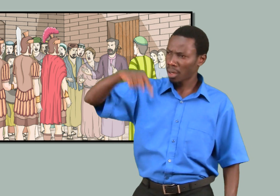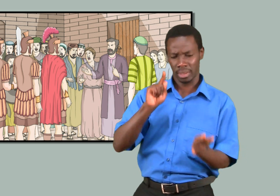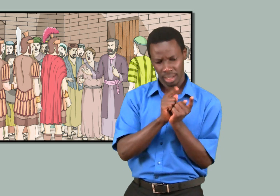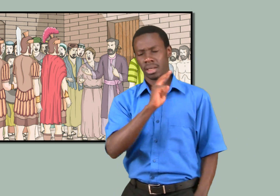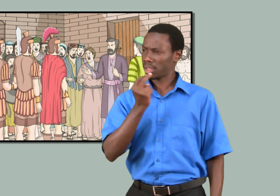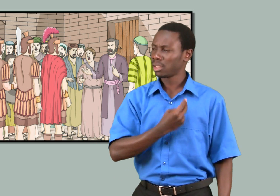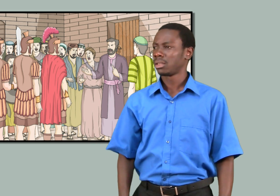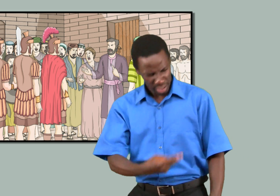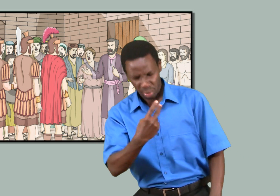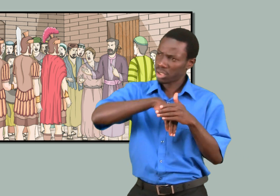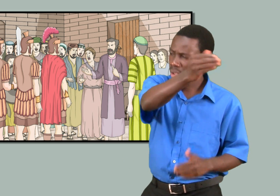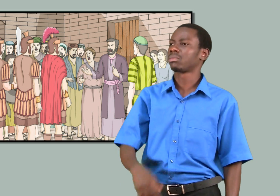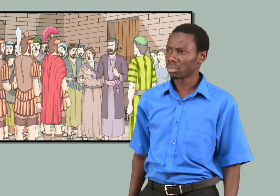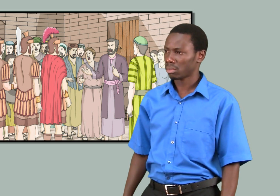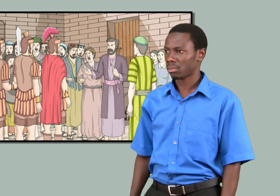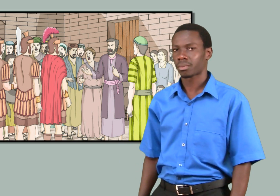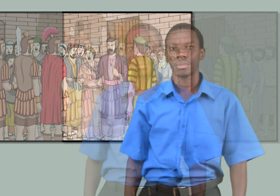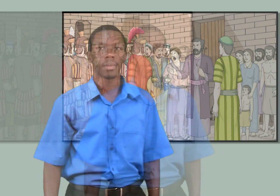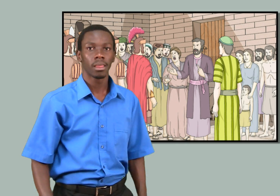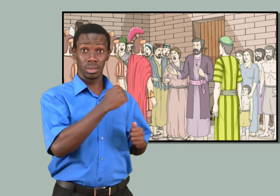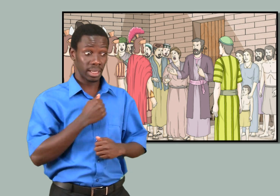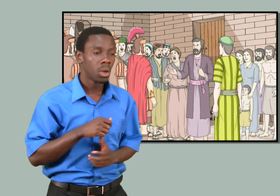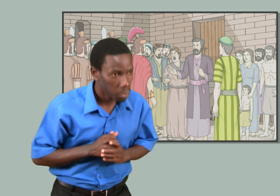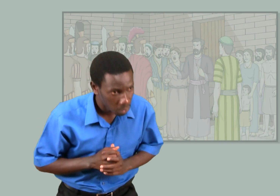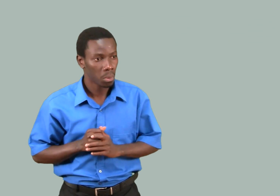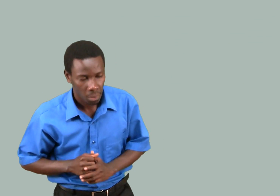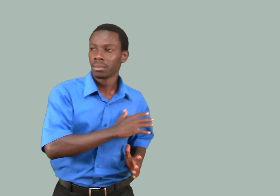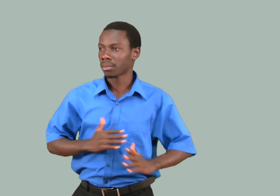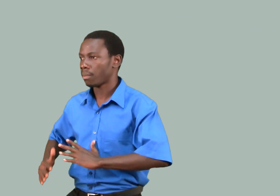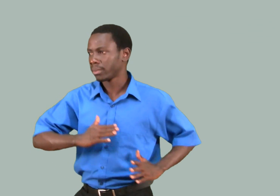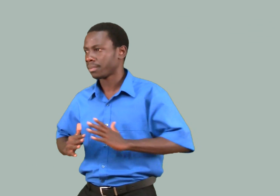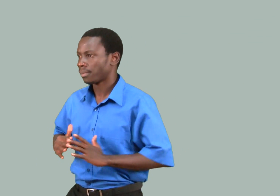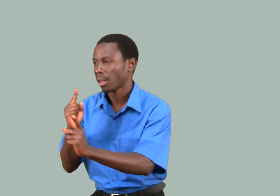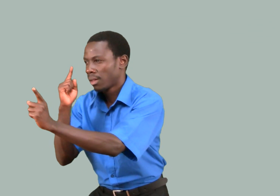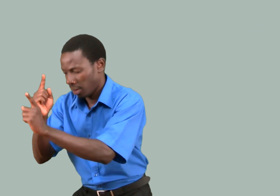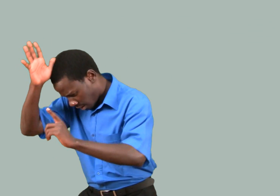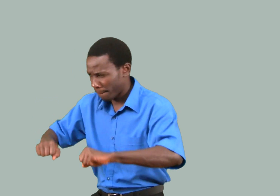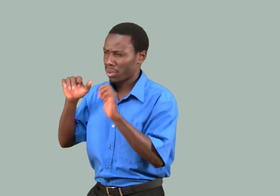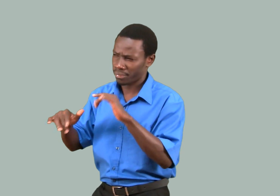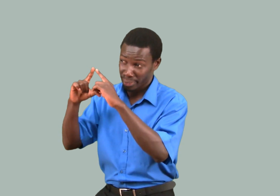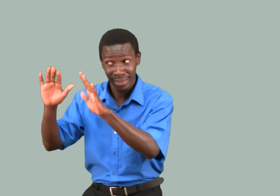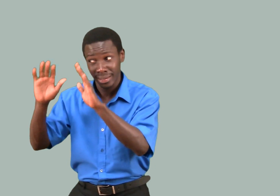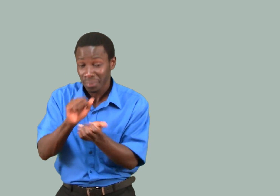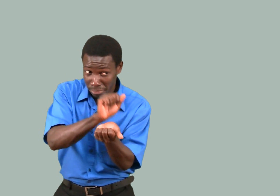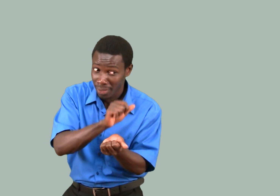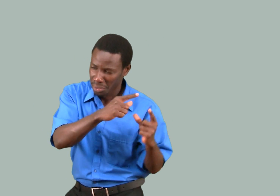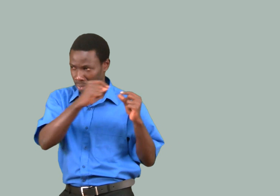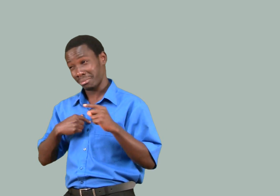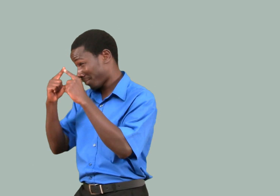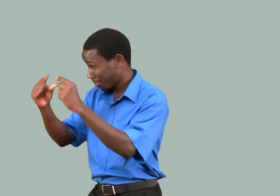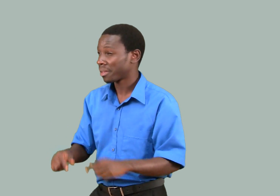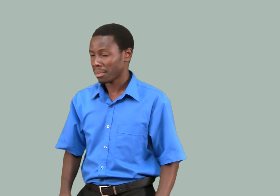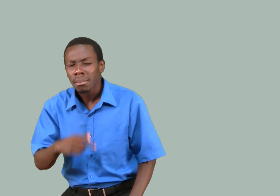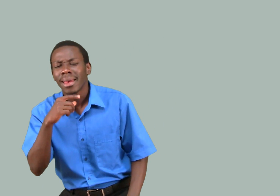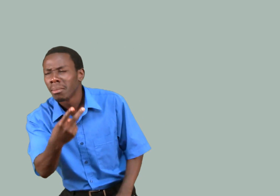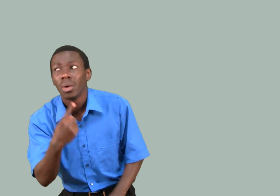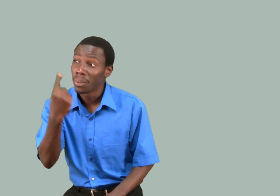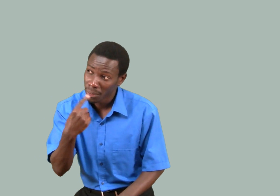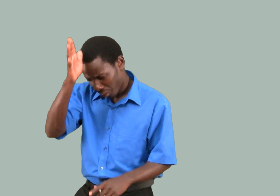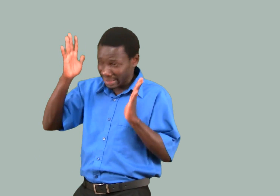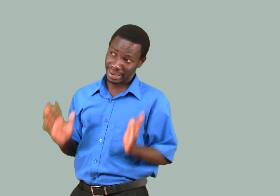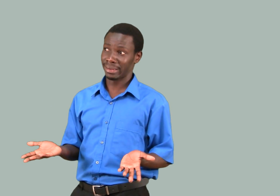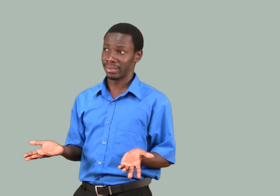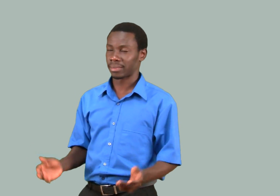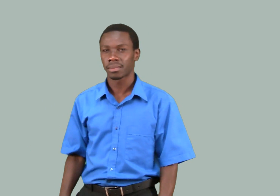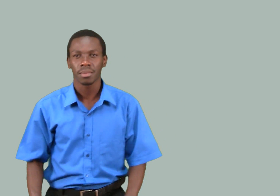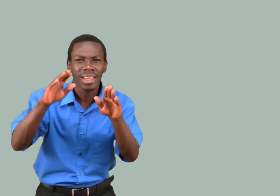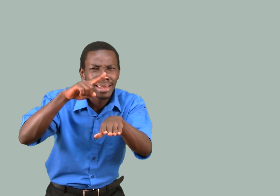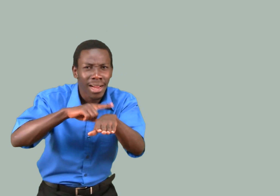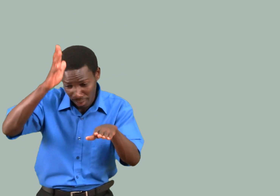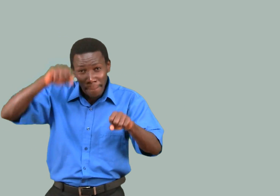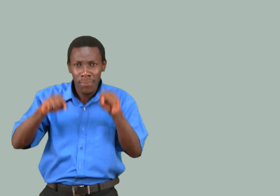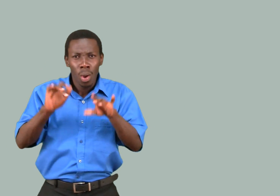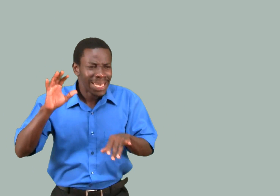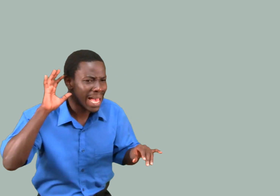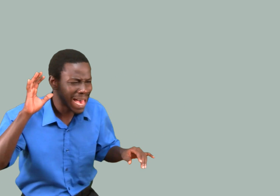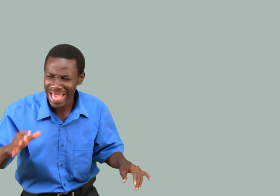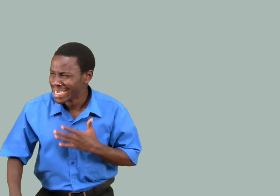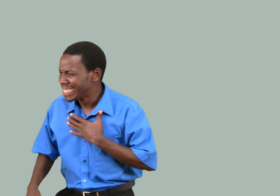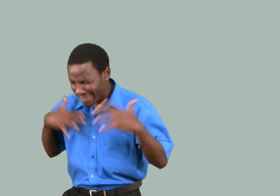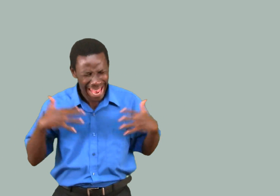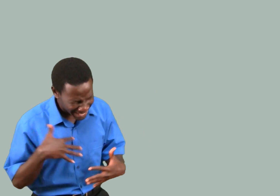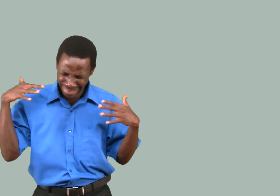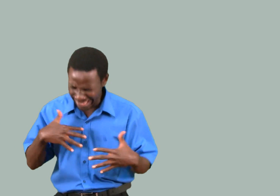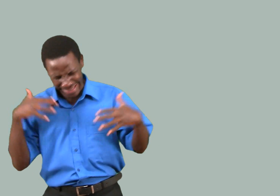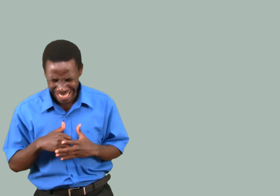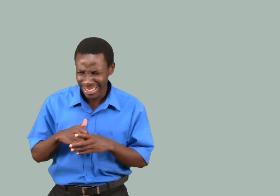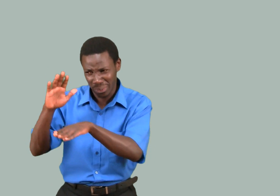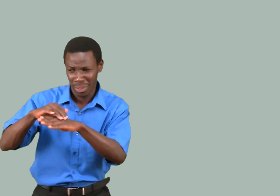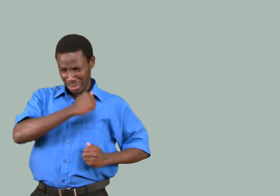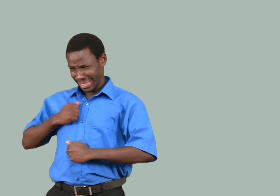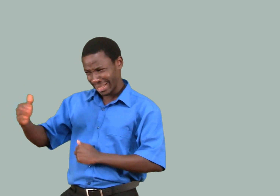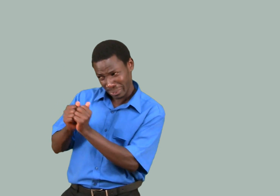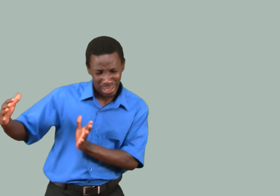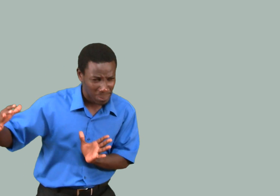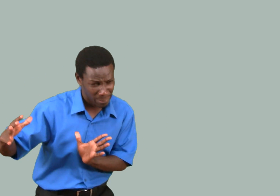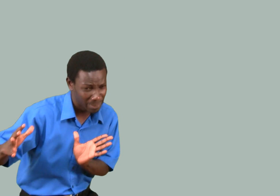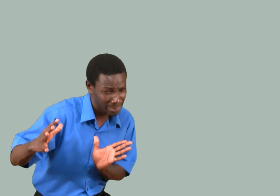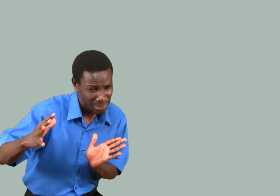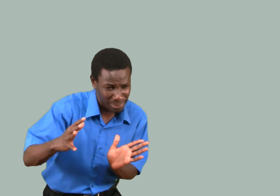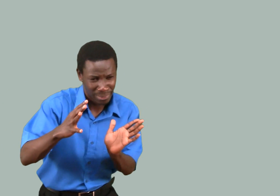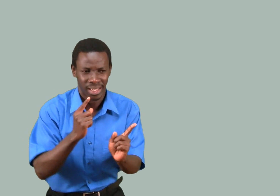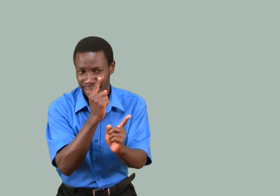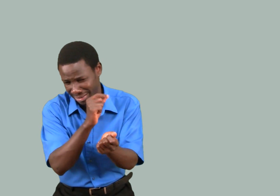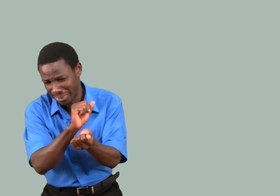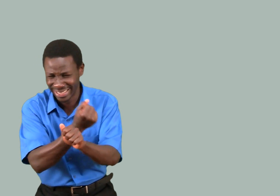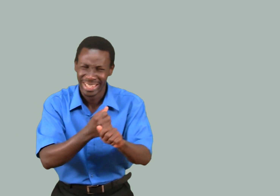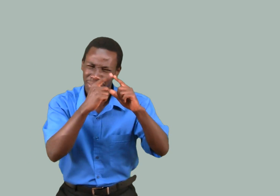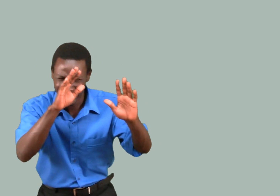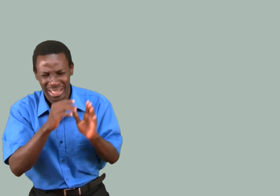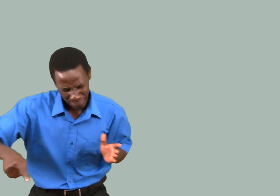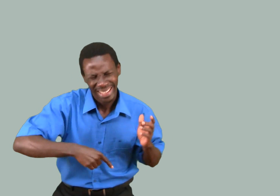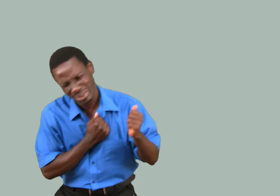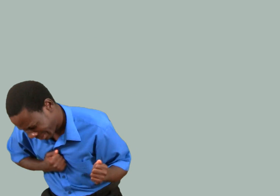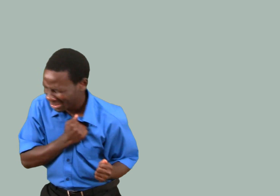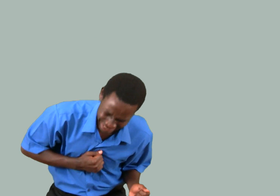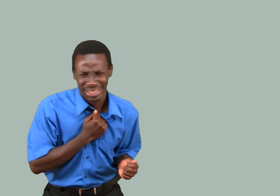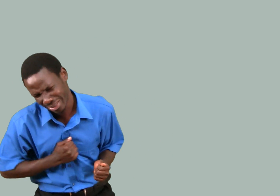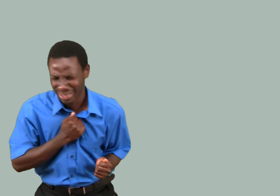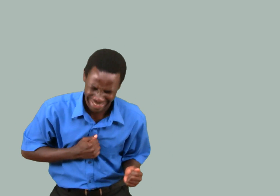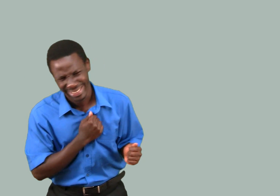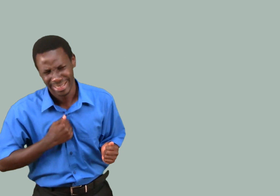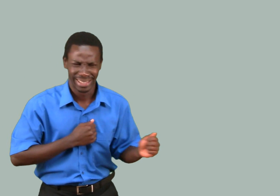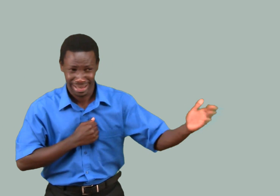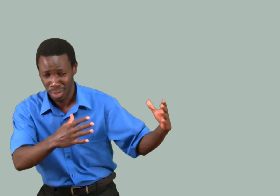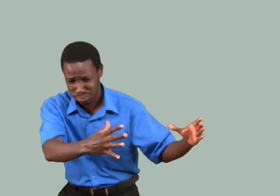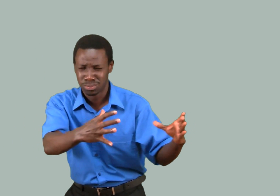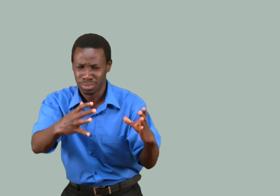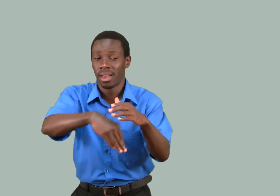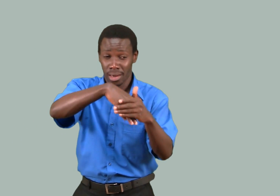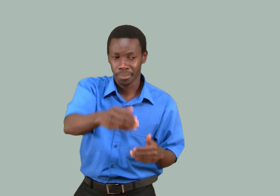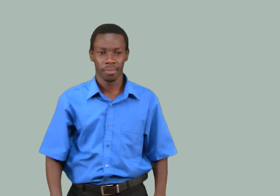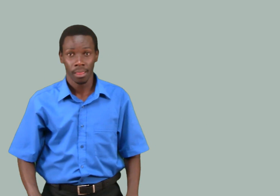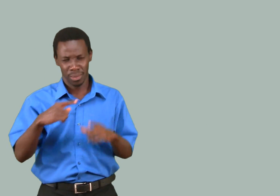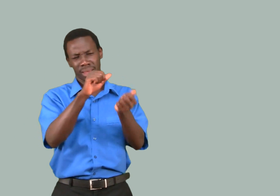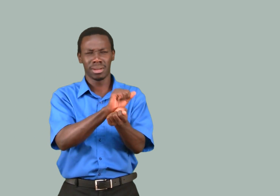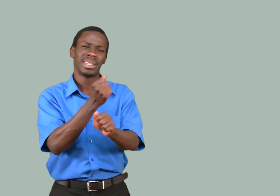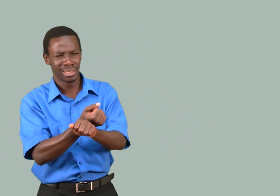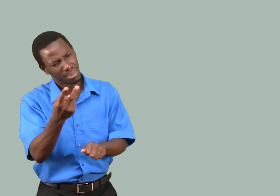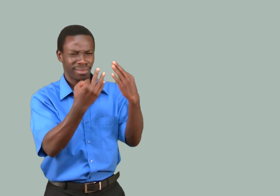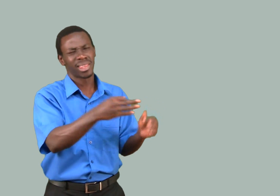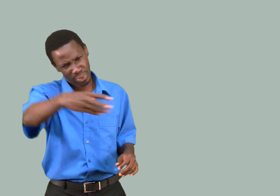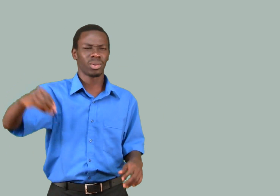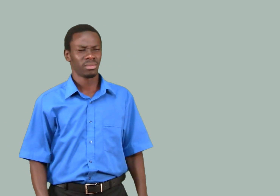Absolutely not! Let them come themselves and escort us out!” So the officers relayed this message to the magistrates, who were alarmed to hear that Paul and Silas were Roman citizens.